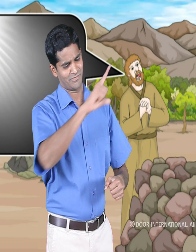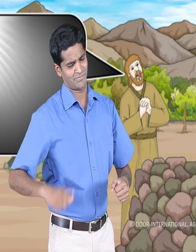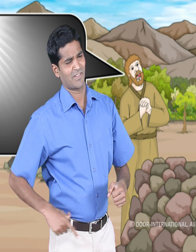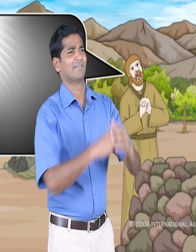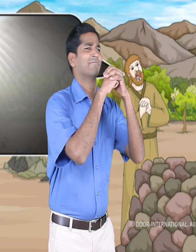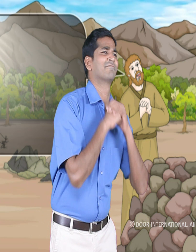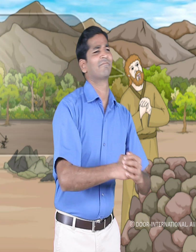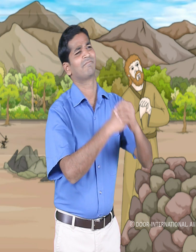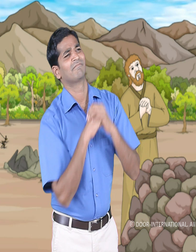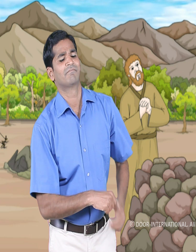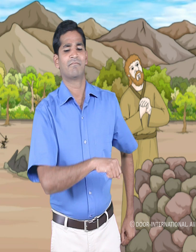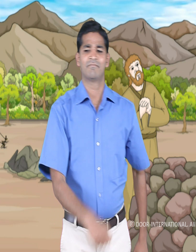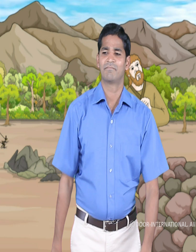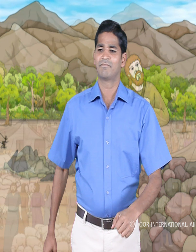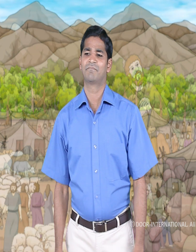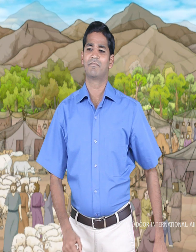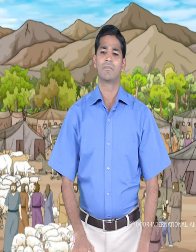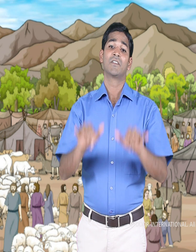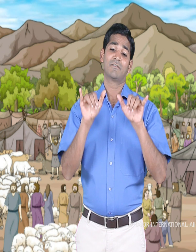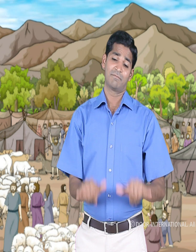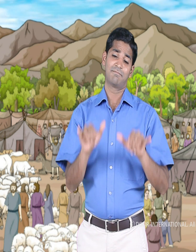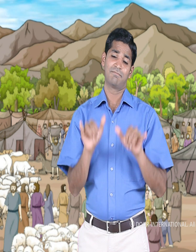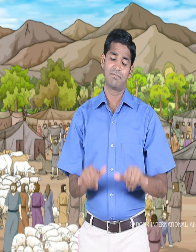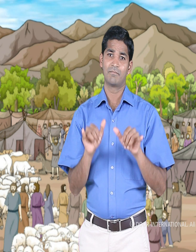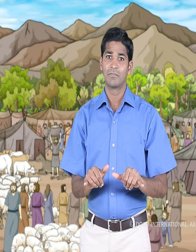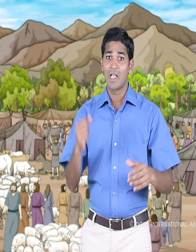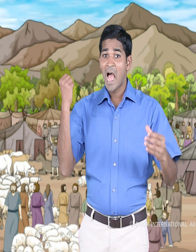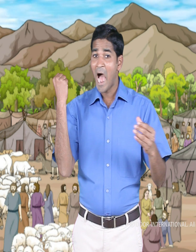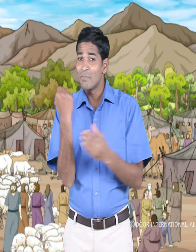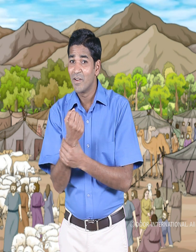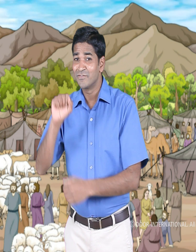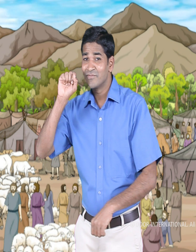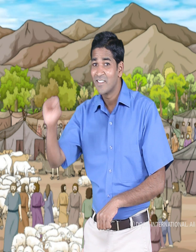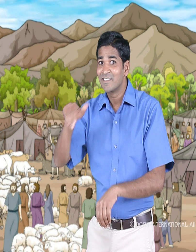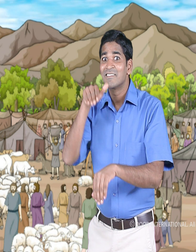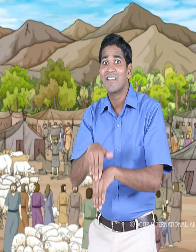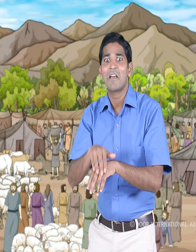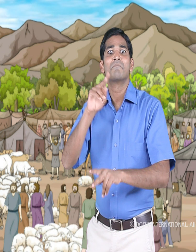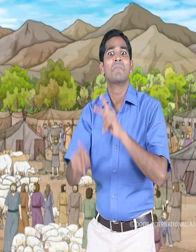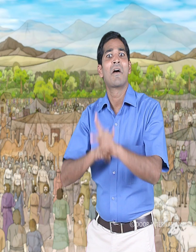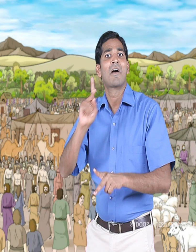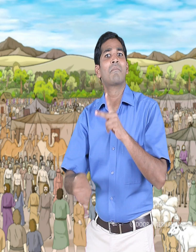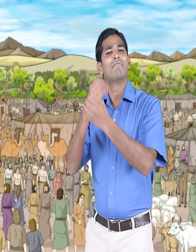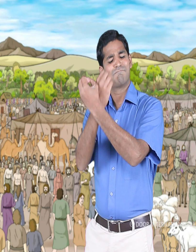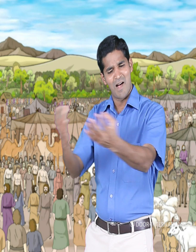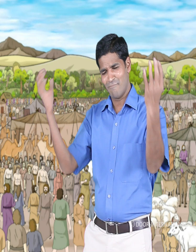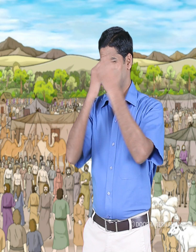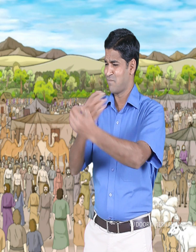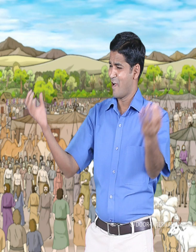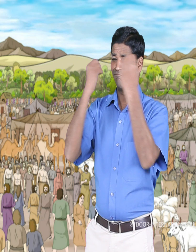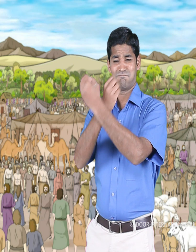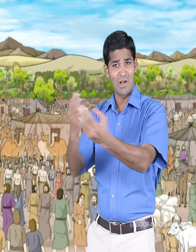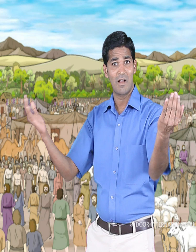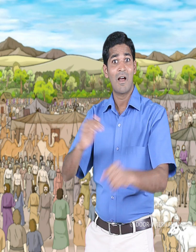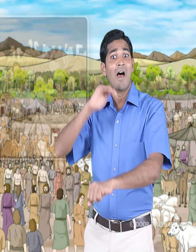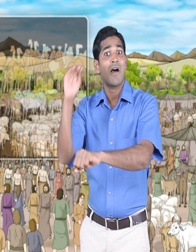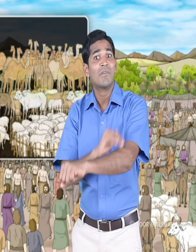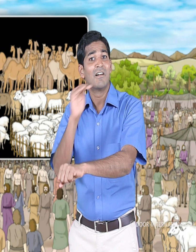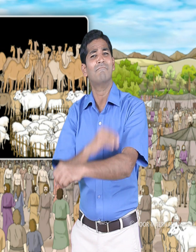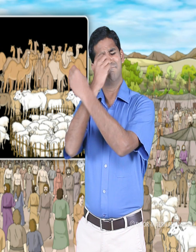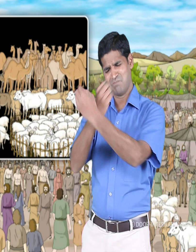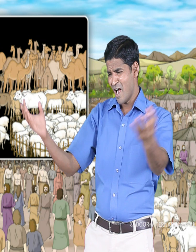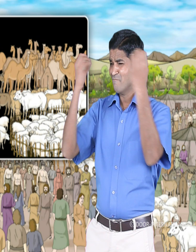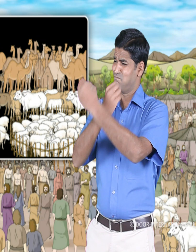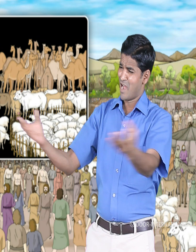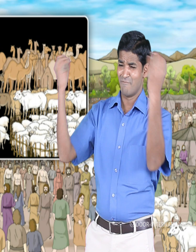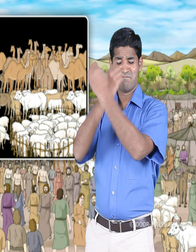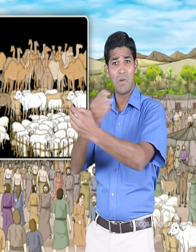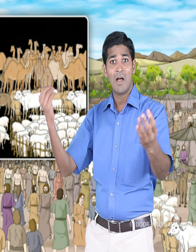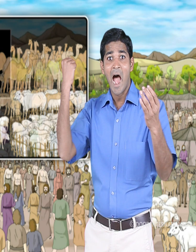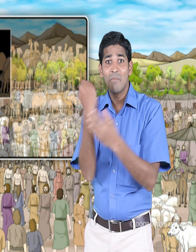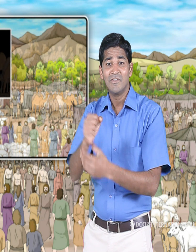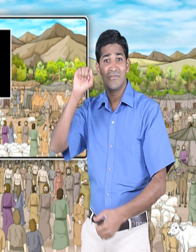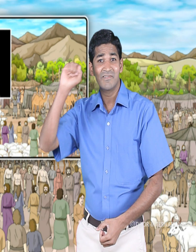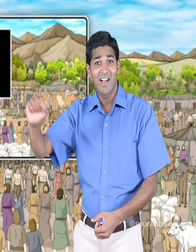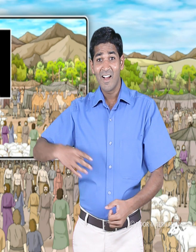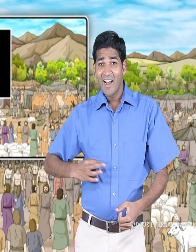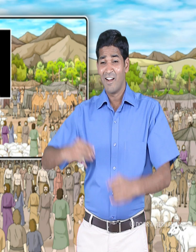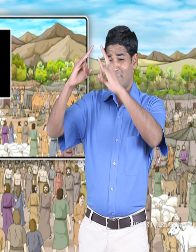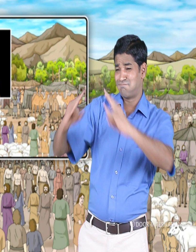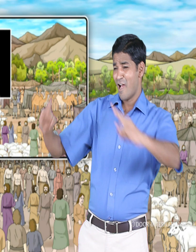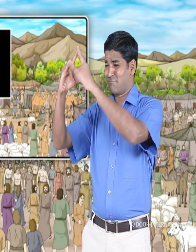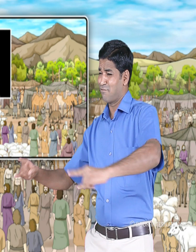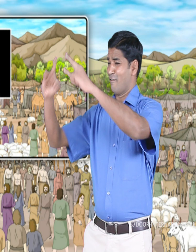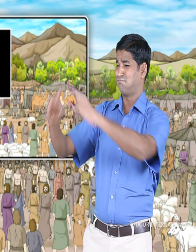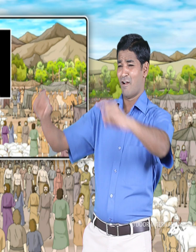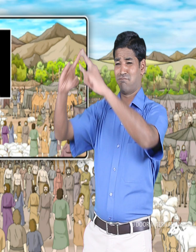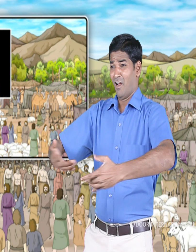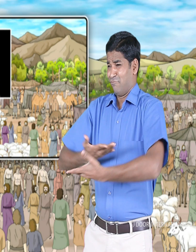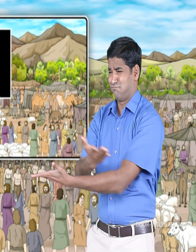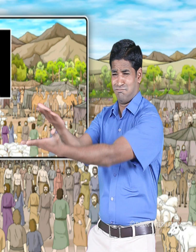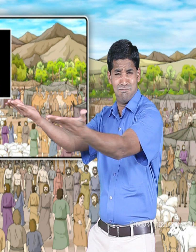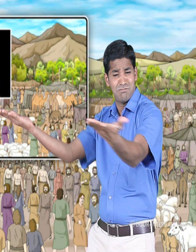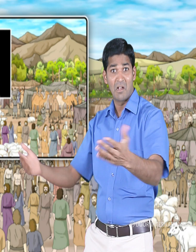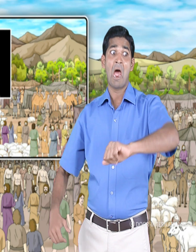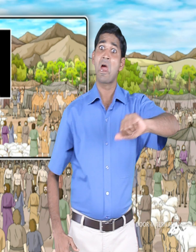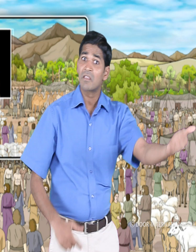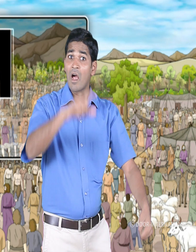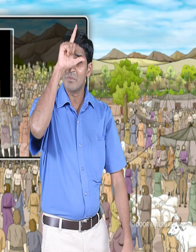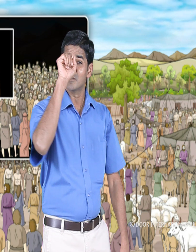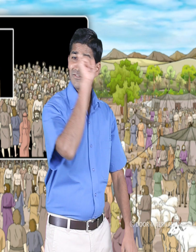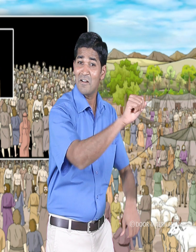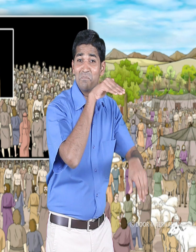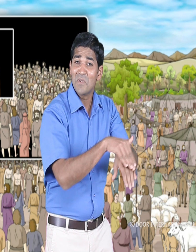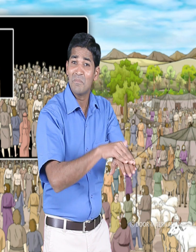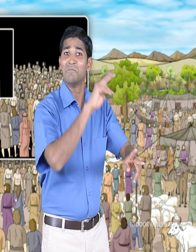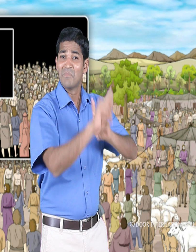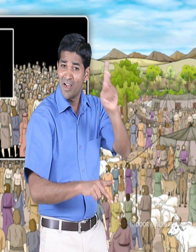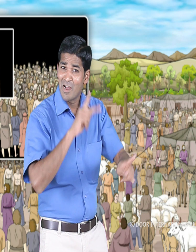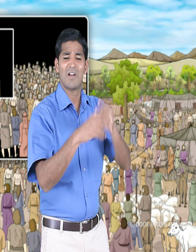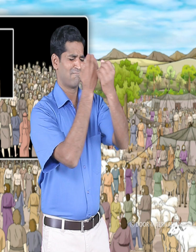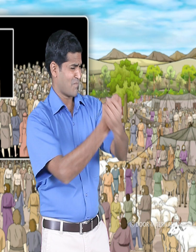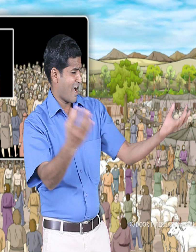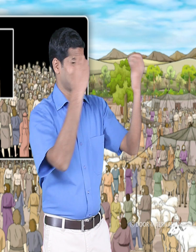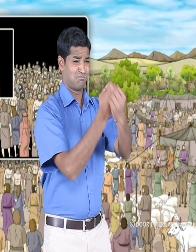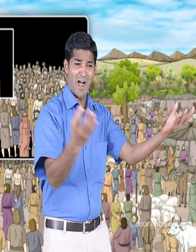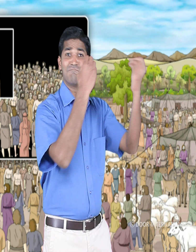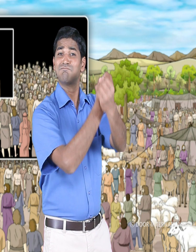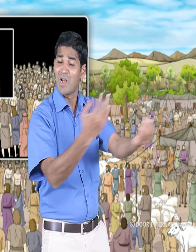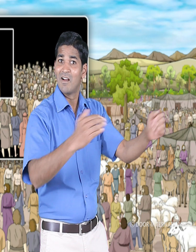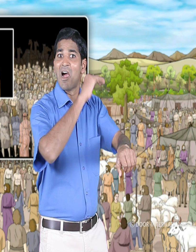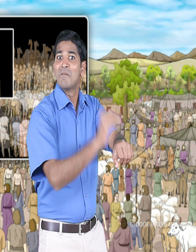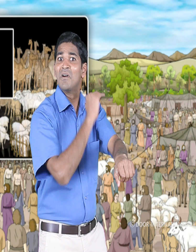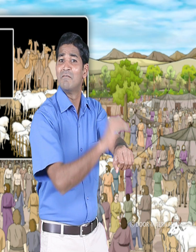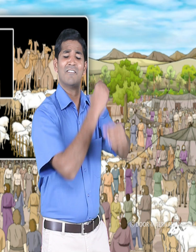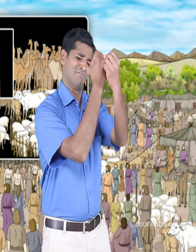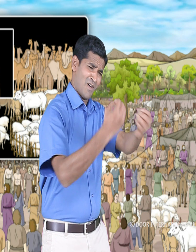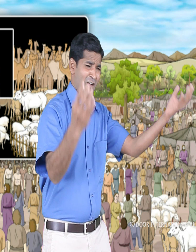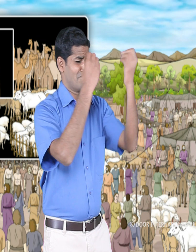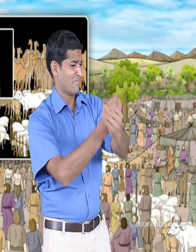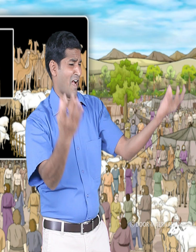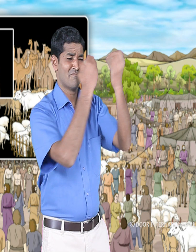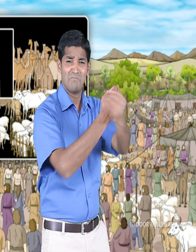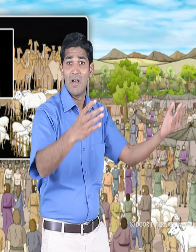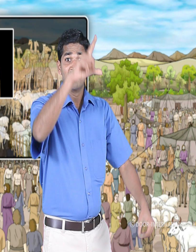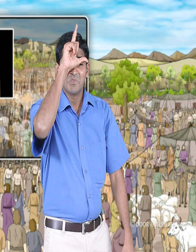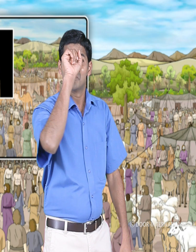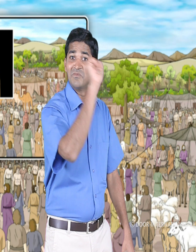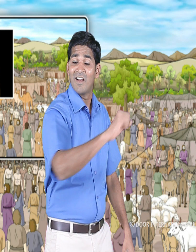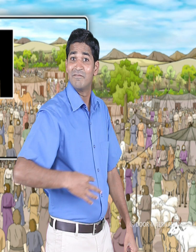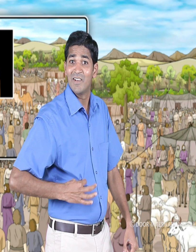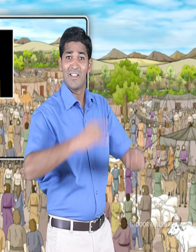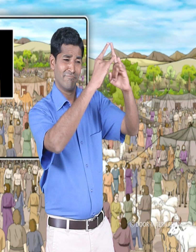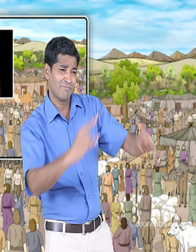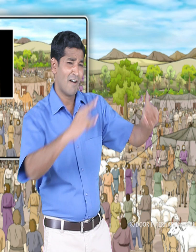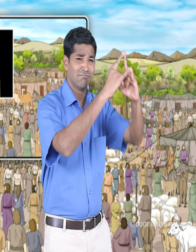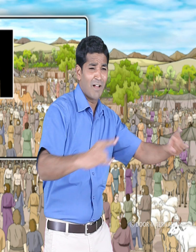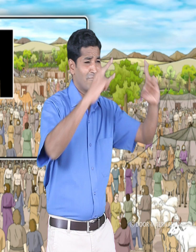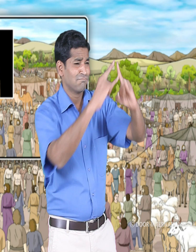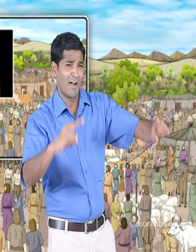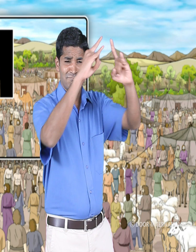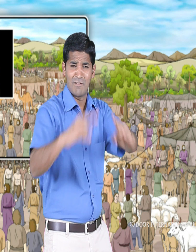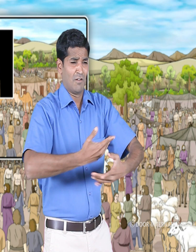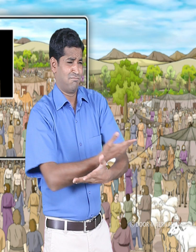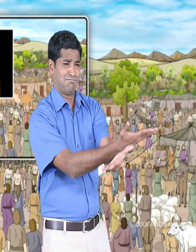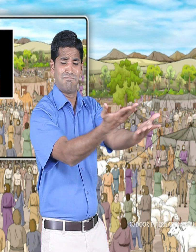Now Lot, who was traveling with Abram, also had flocks and herds and tents.